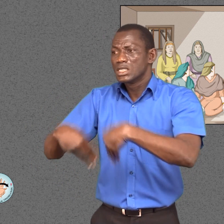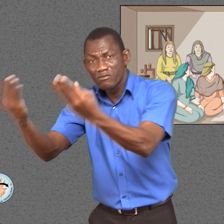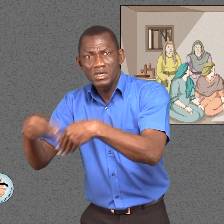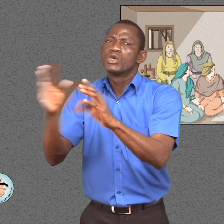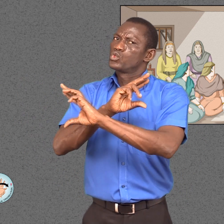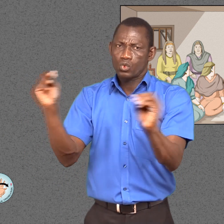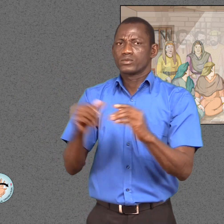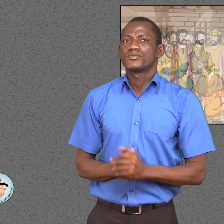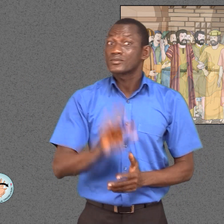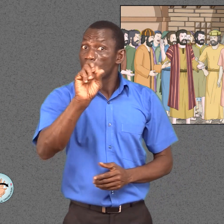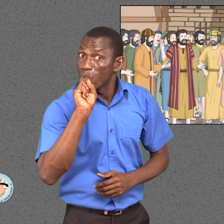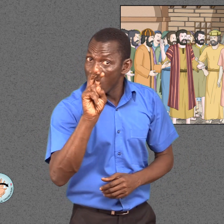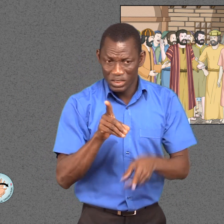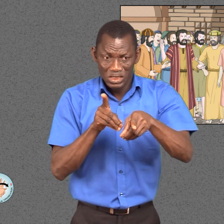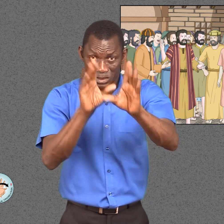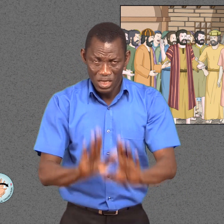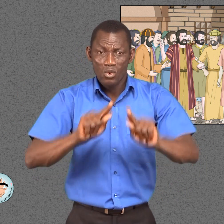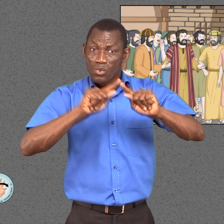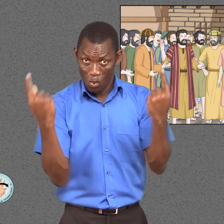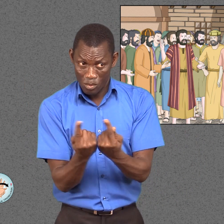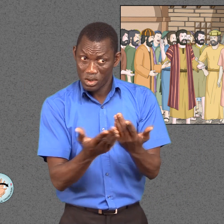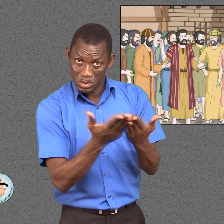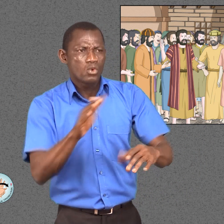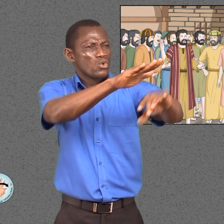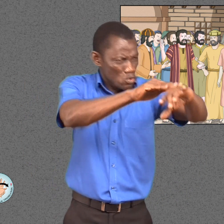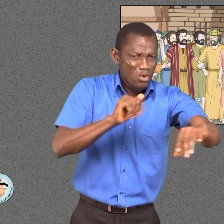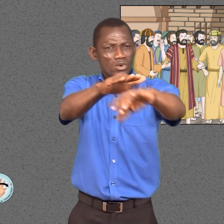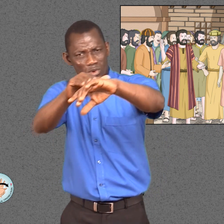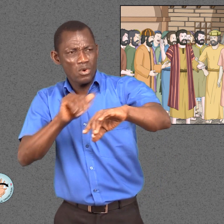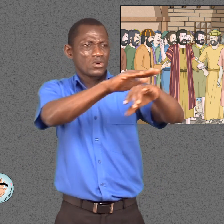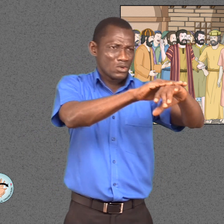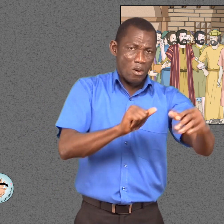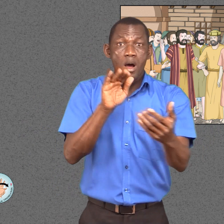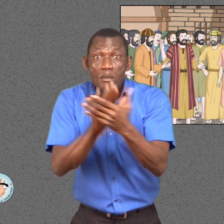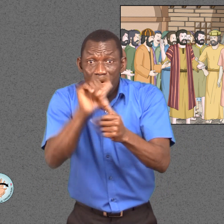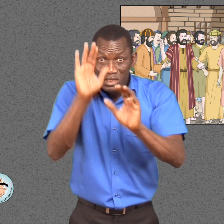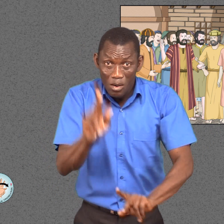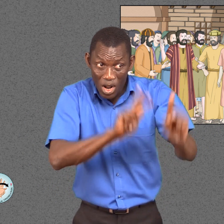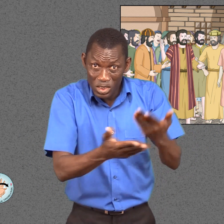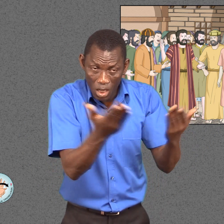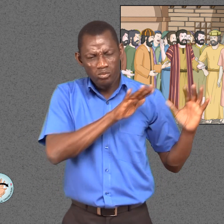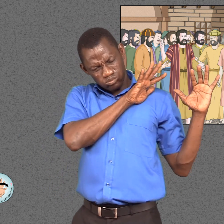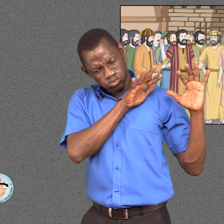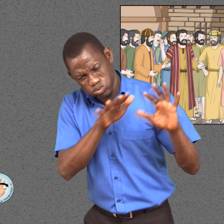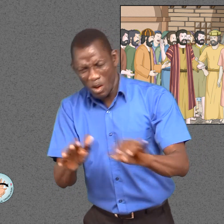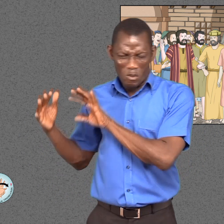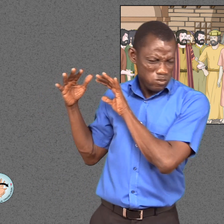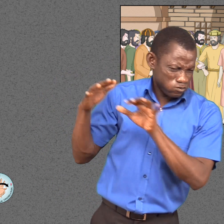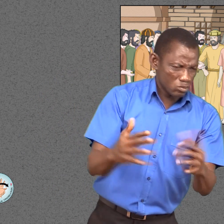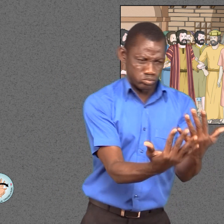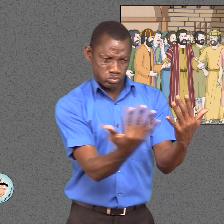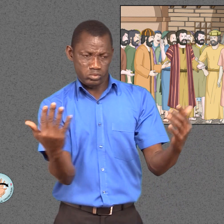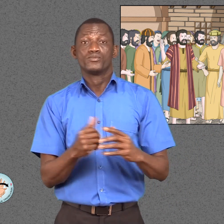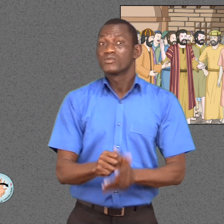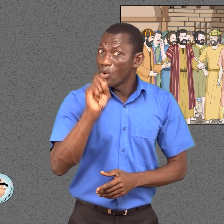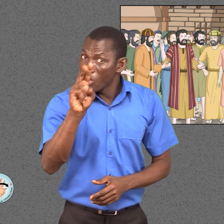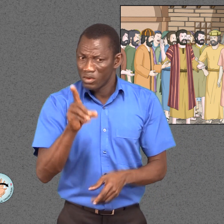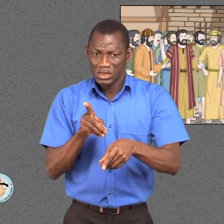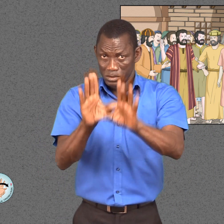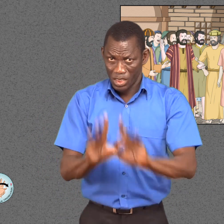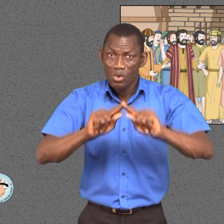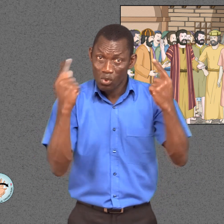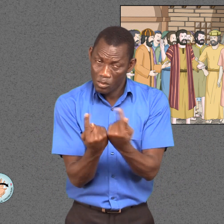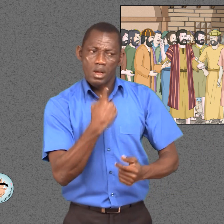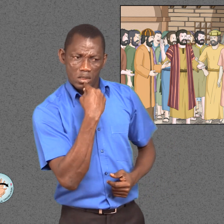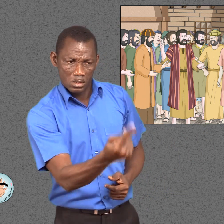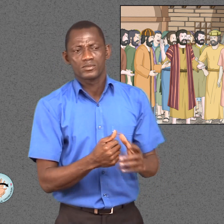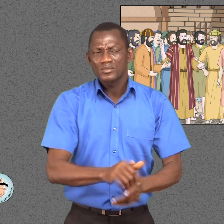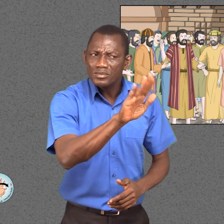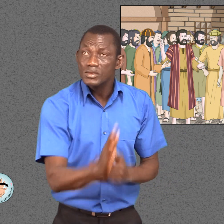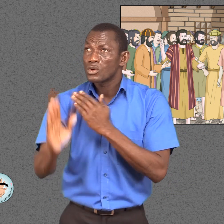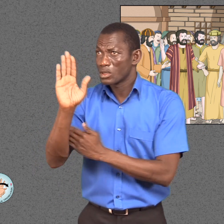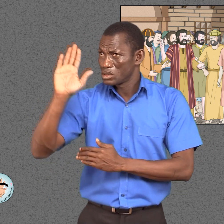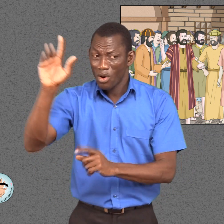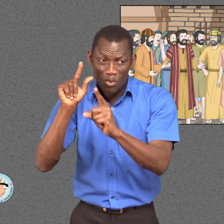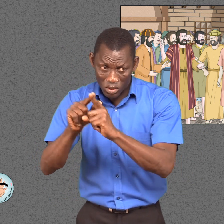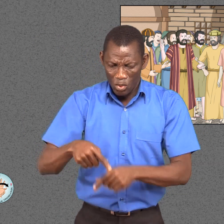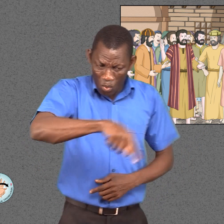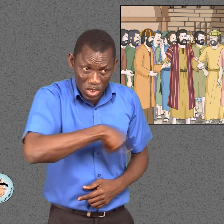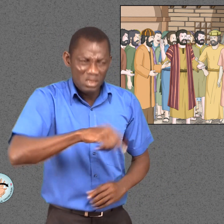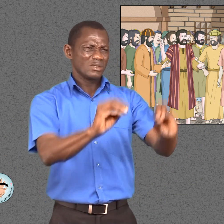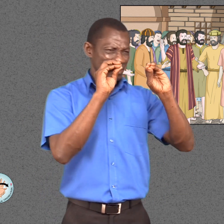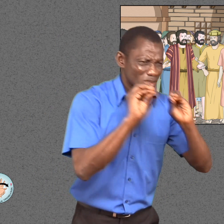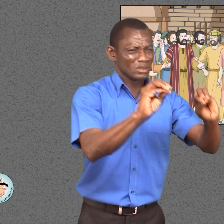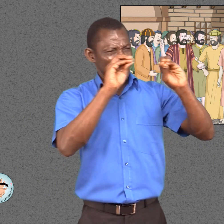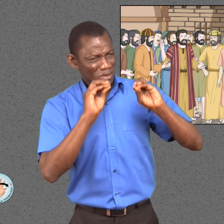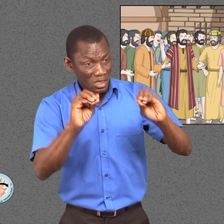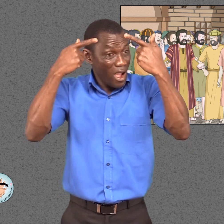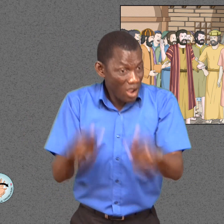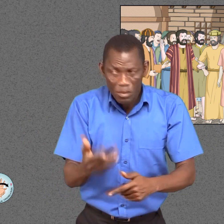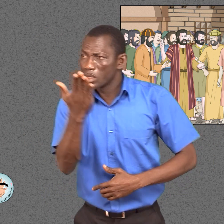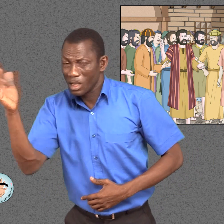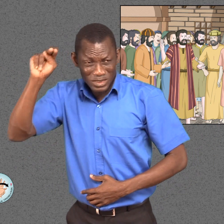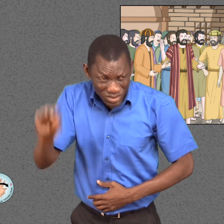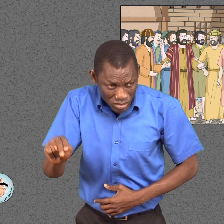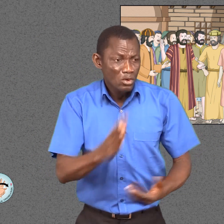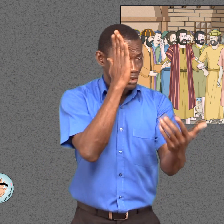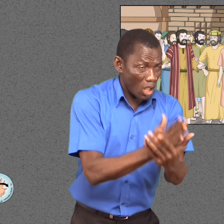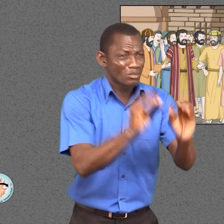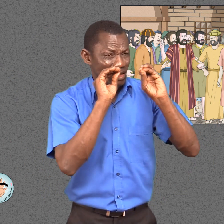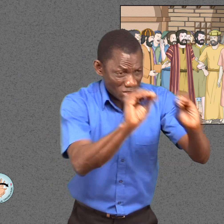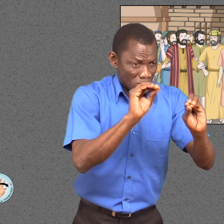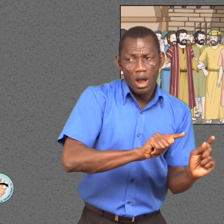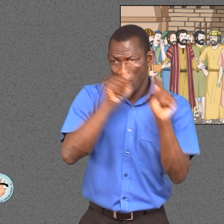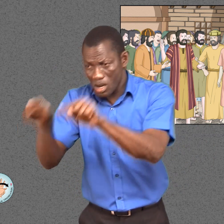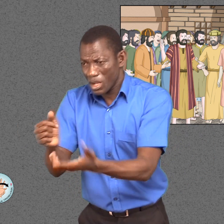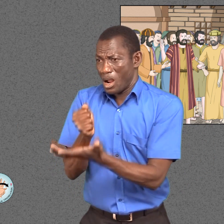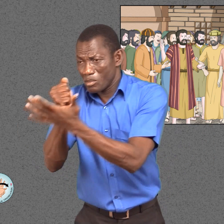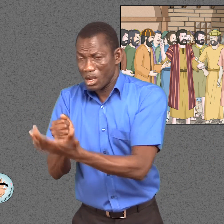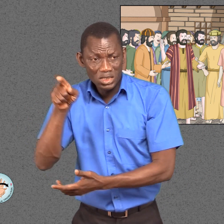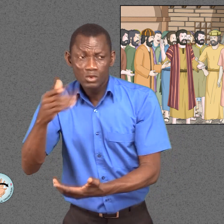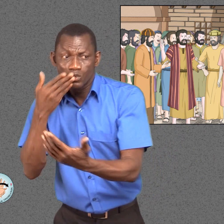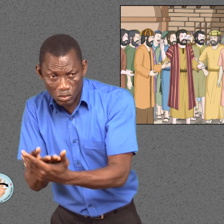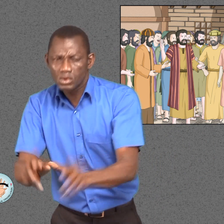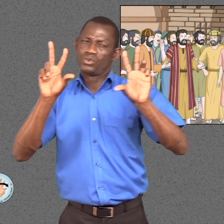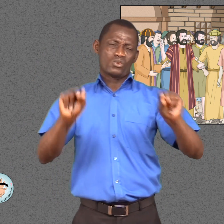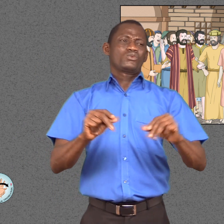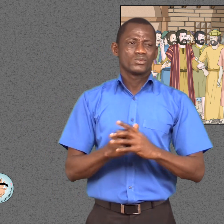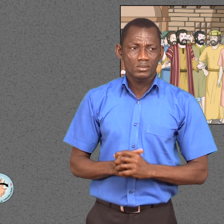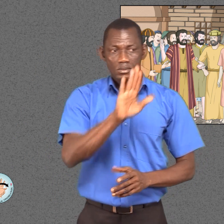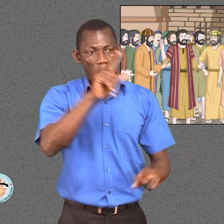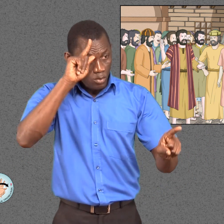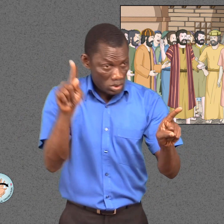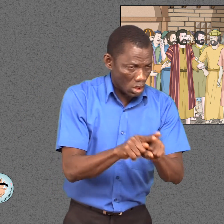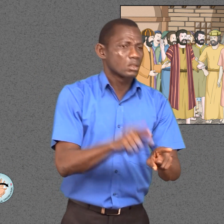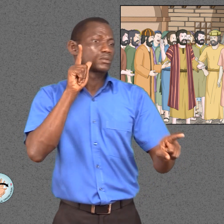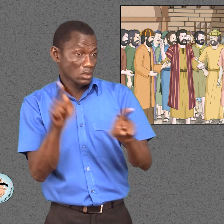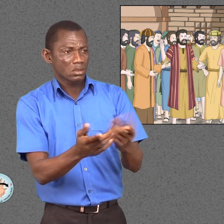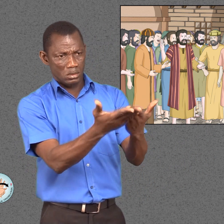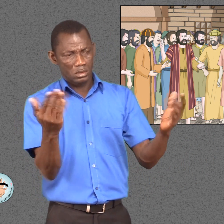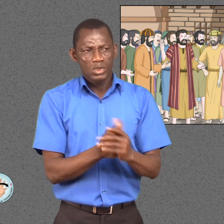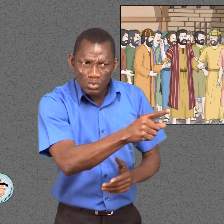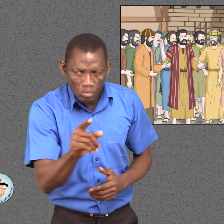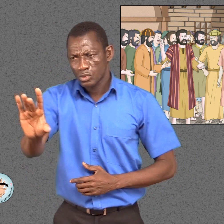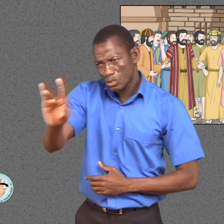So the Twelve summoned all the disciples and said, “It is unacceptable for us to neglect the word of God in order to wait on tables.